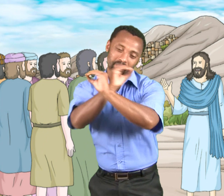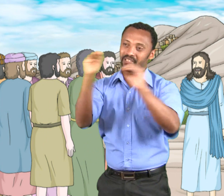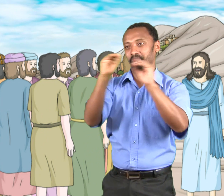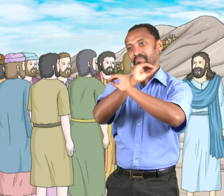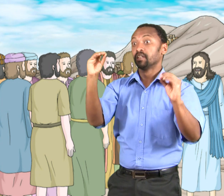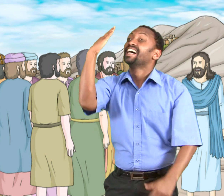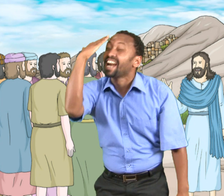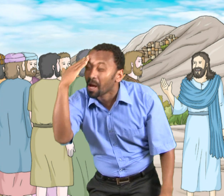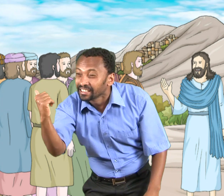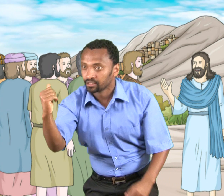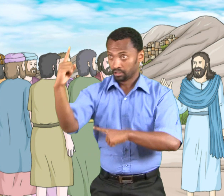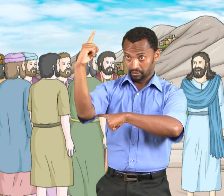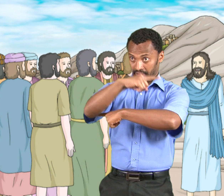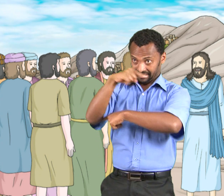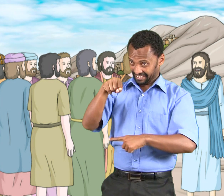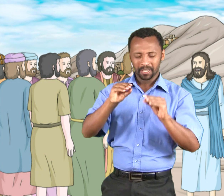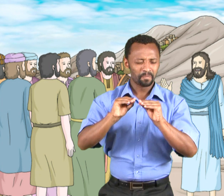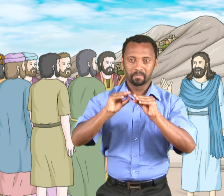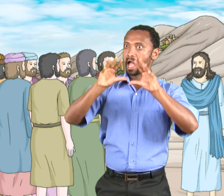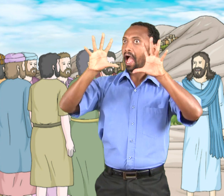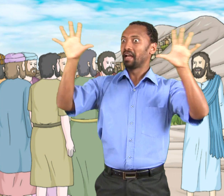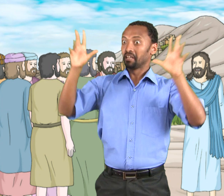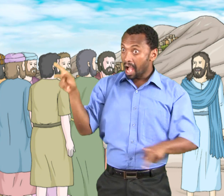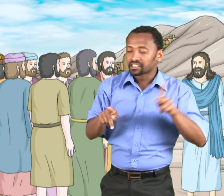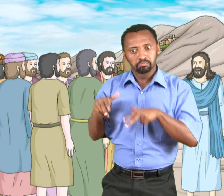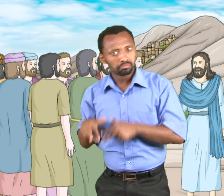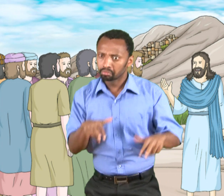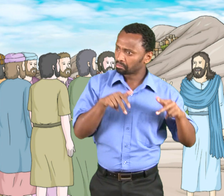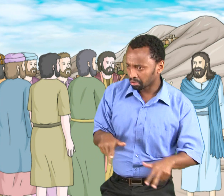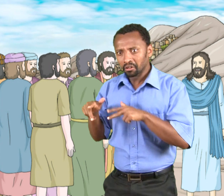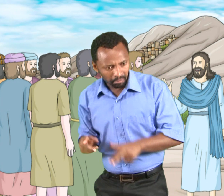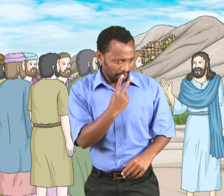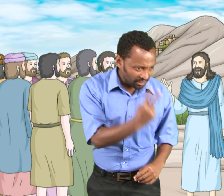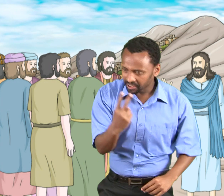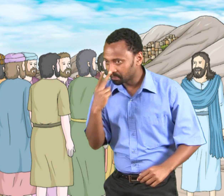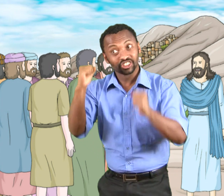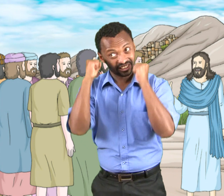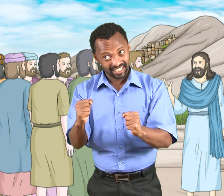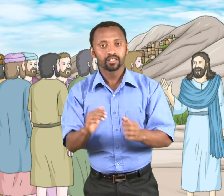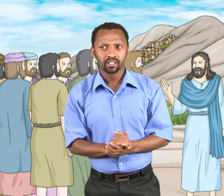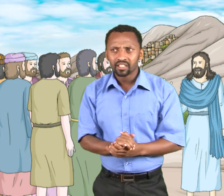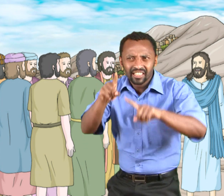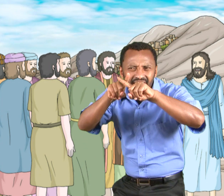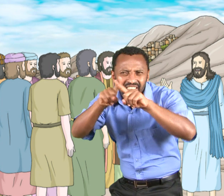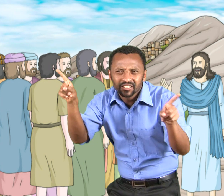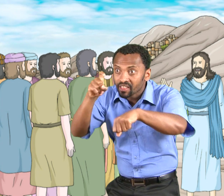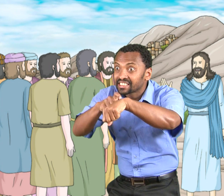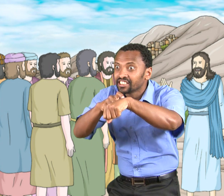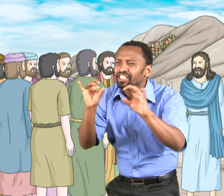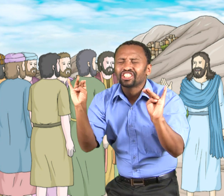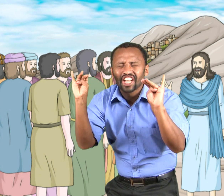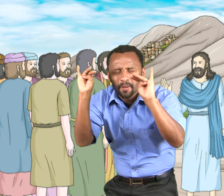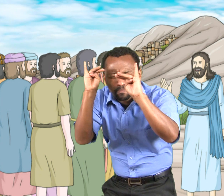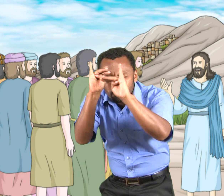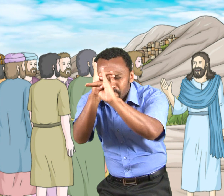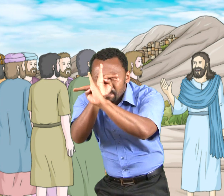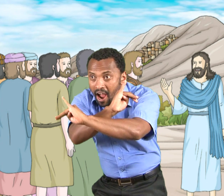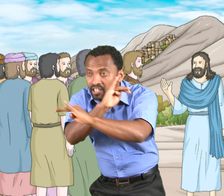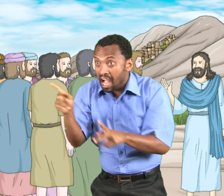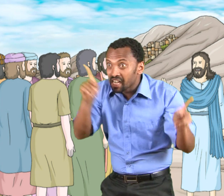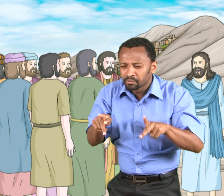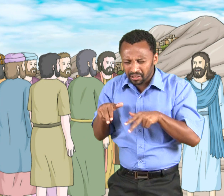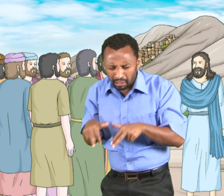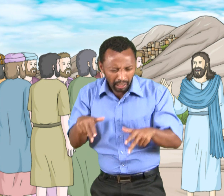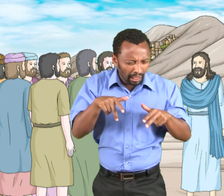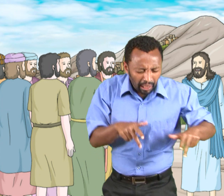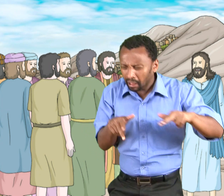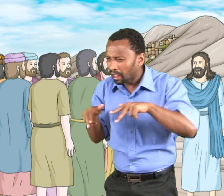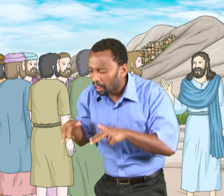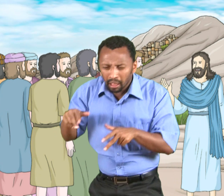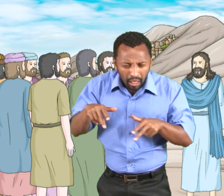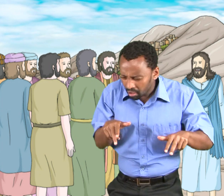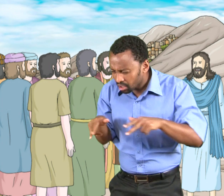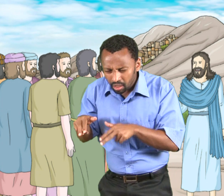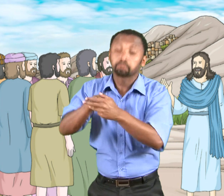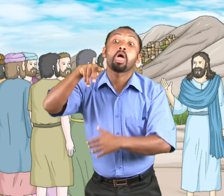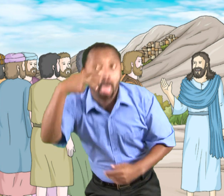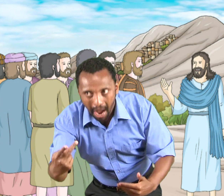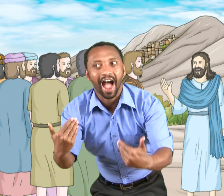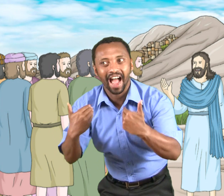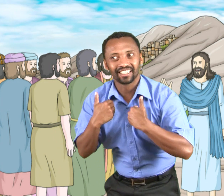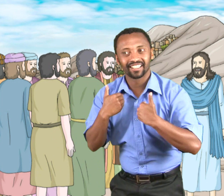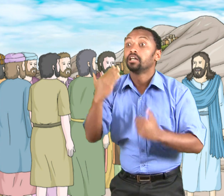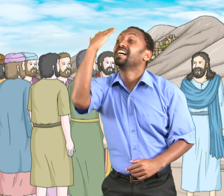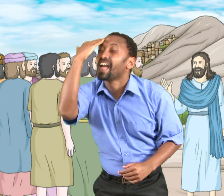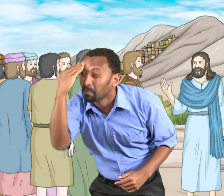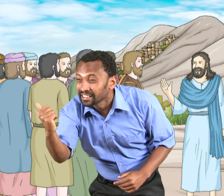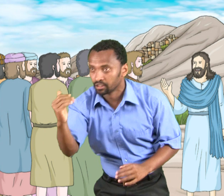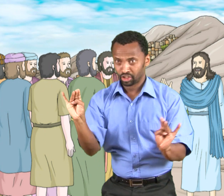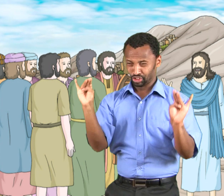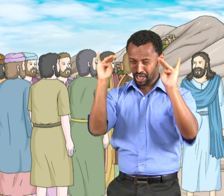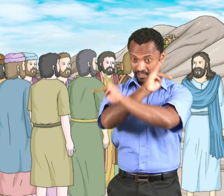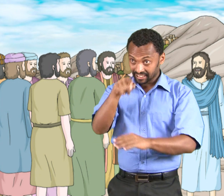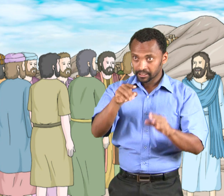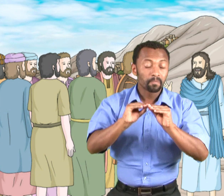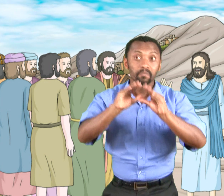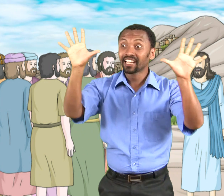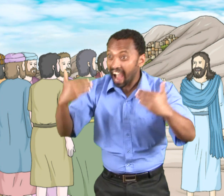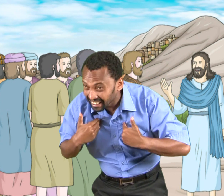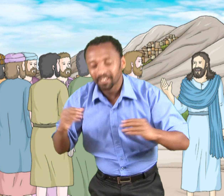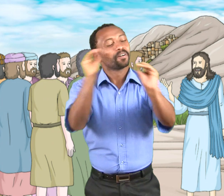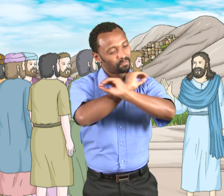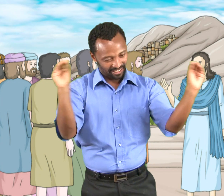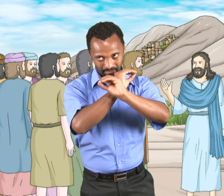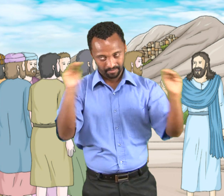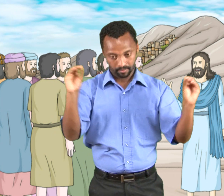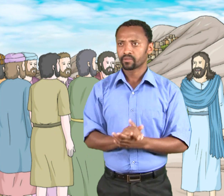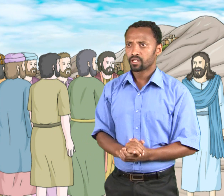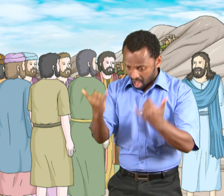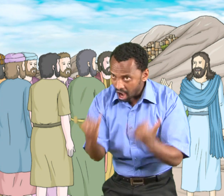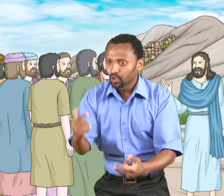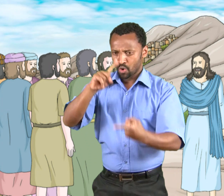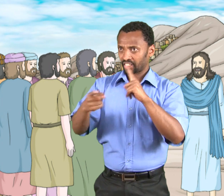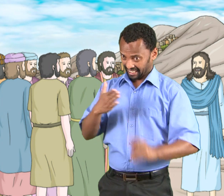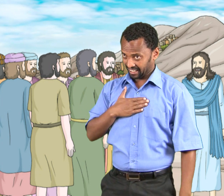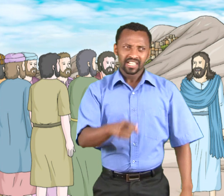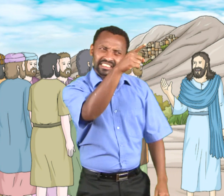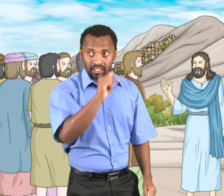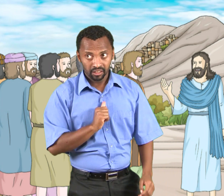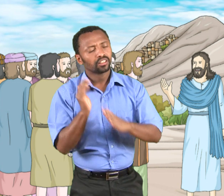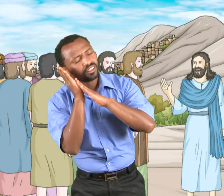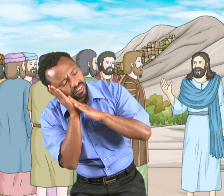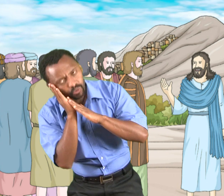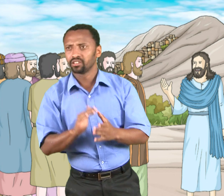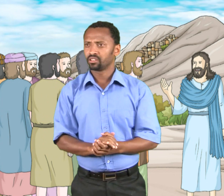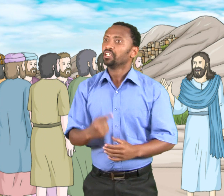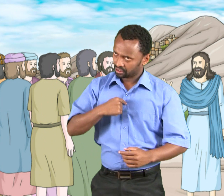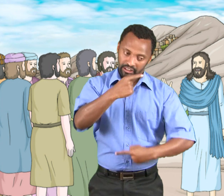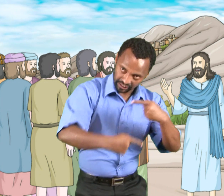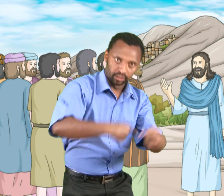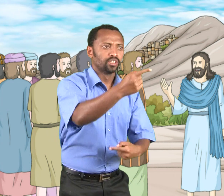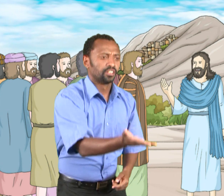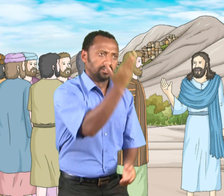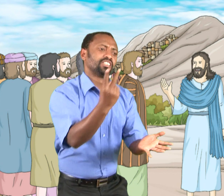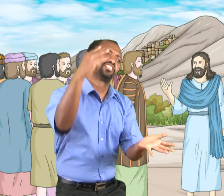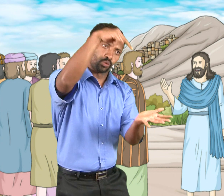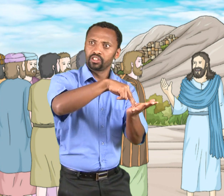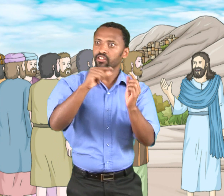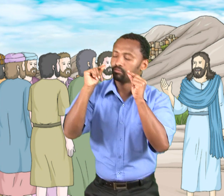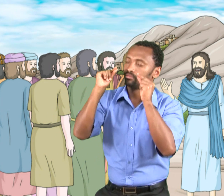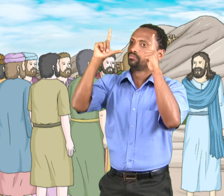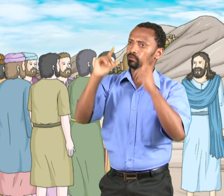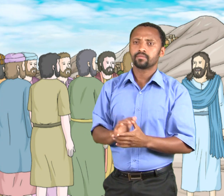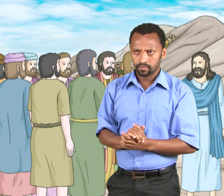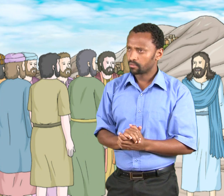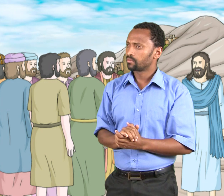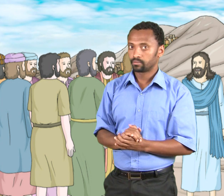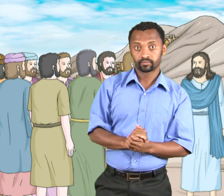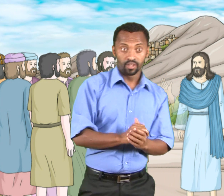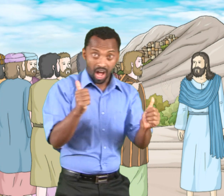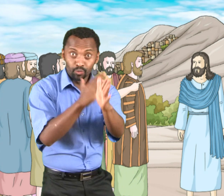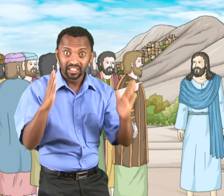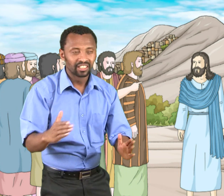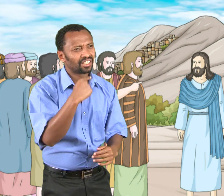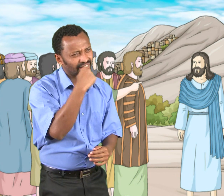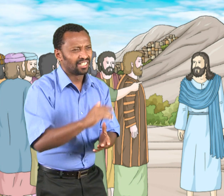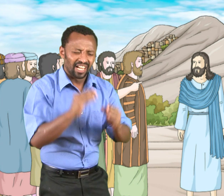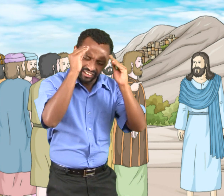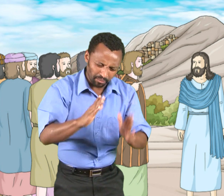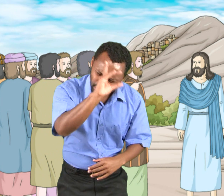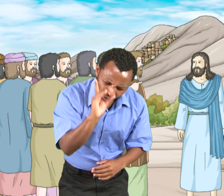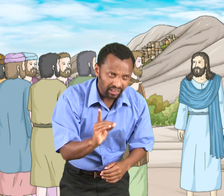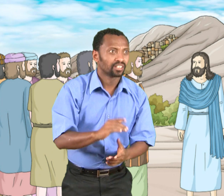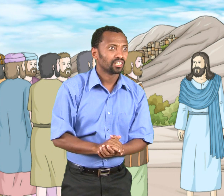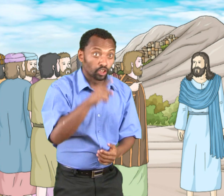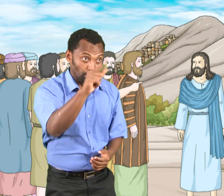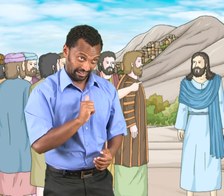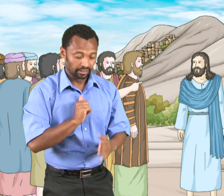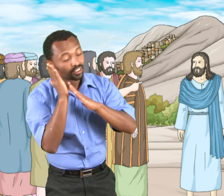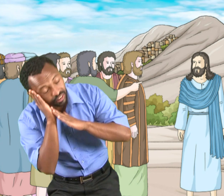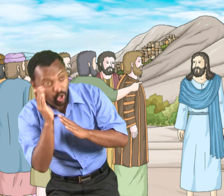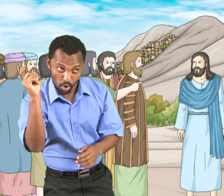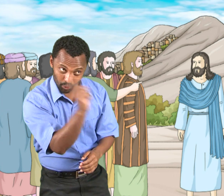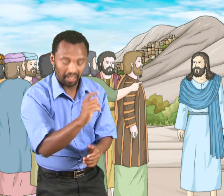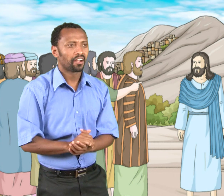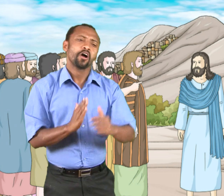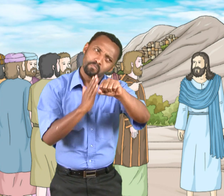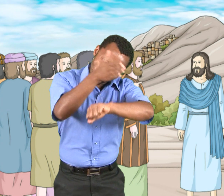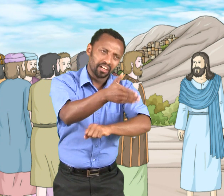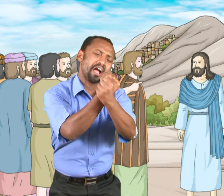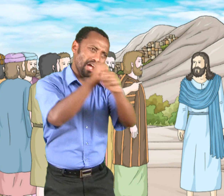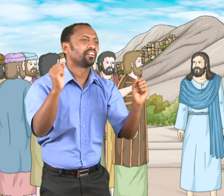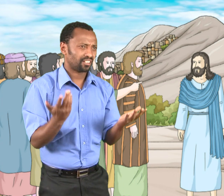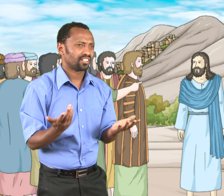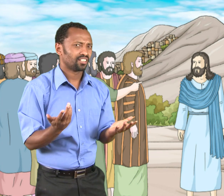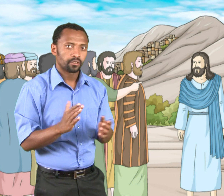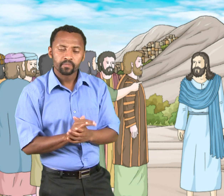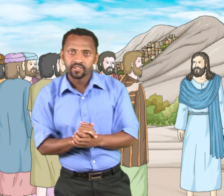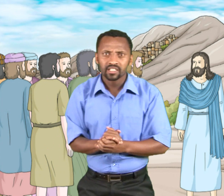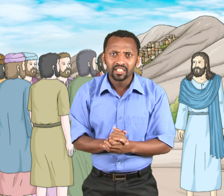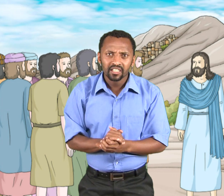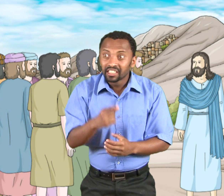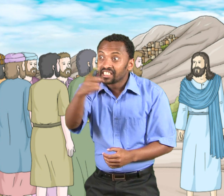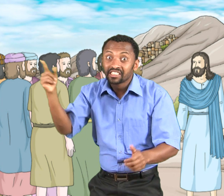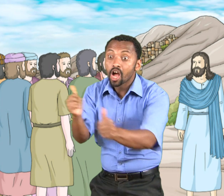But if anyone walks at night, he will stumble, because he has no light.” After He had said this, He told them, “Our friend Lazarus has fallen asleep, but I am going there to wake him up.” His disciples replied, “Lord, if he is sleeping, he will get better.”